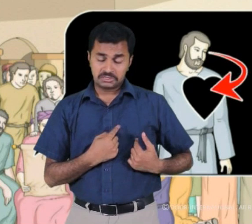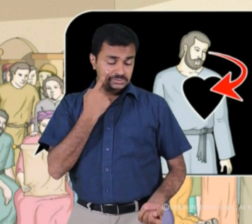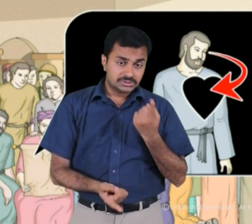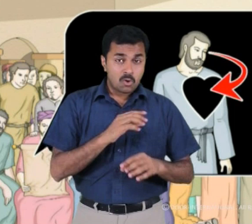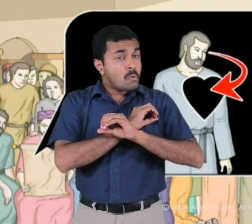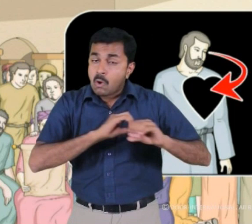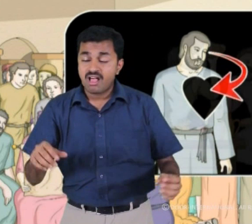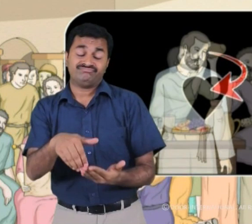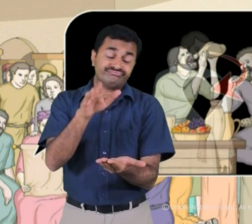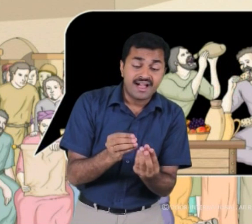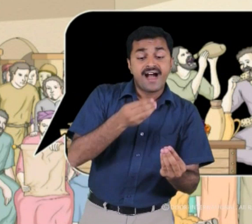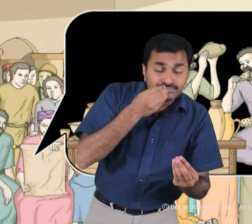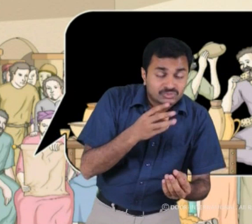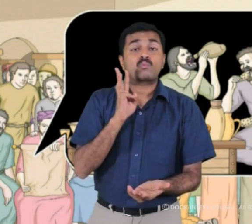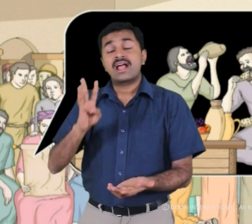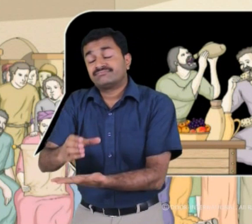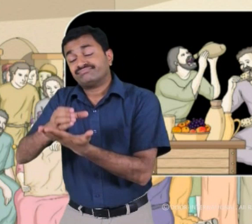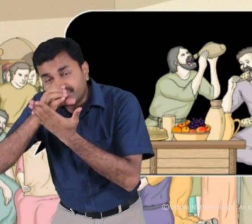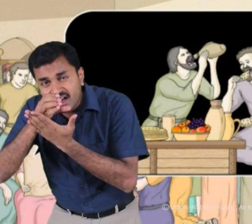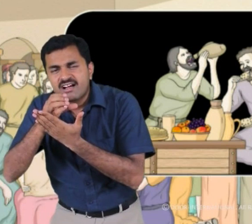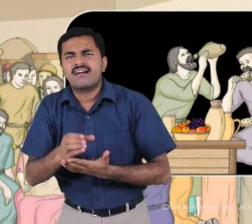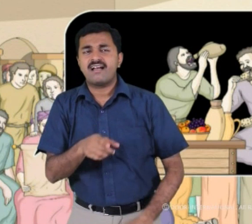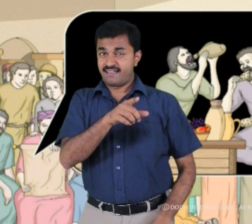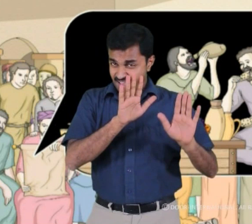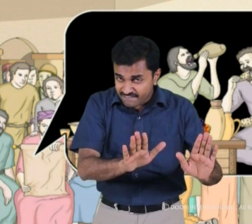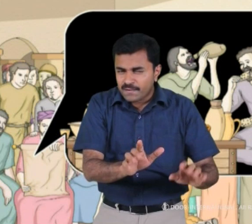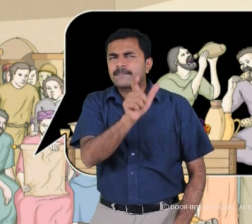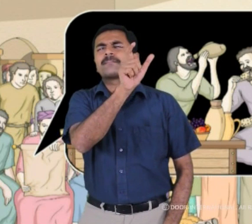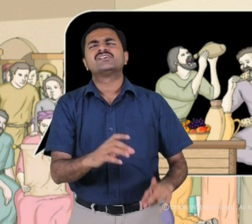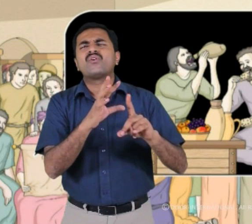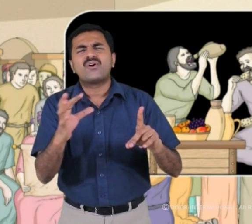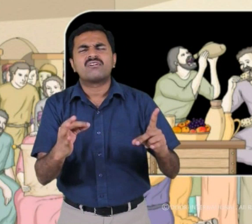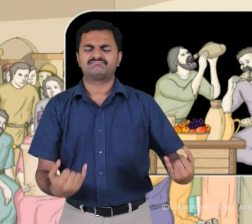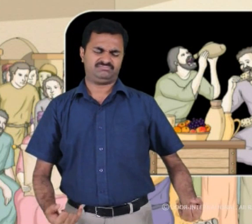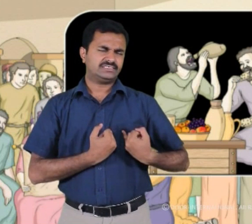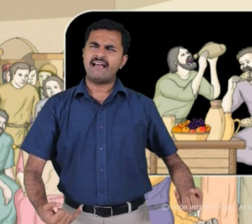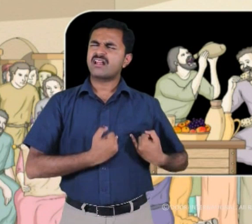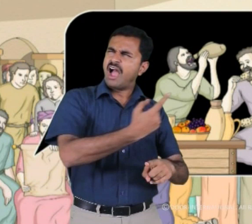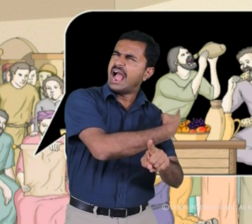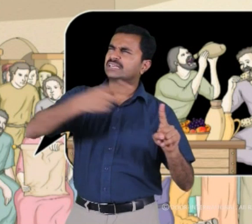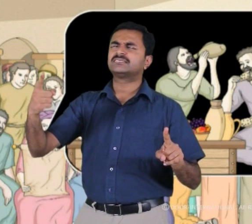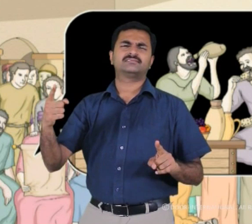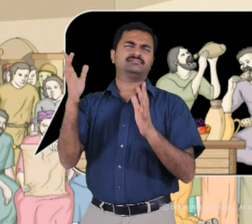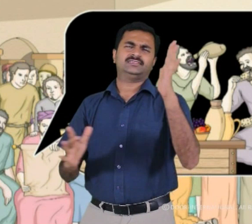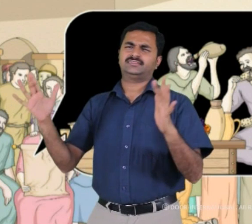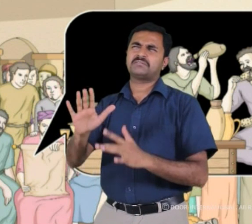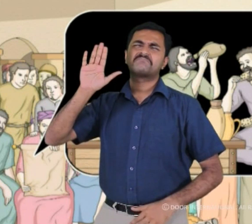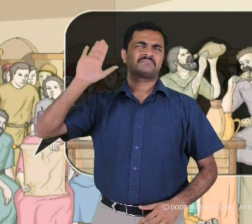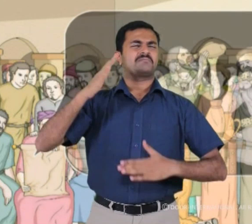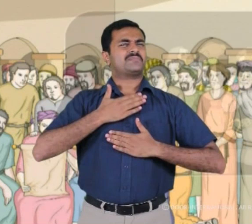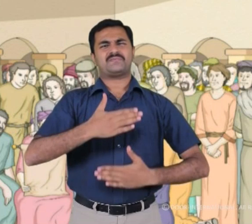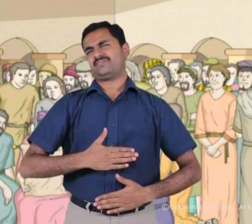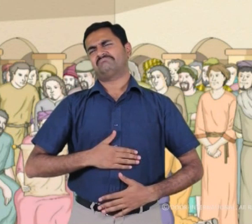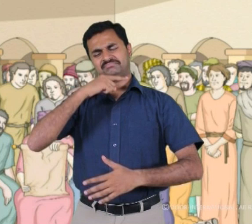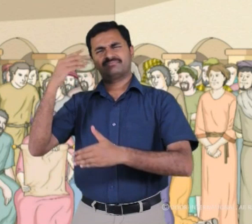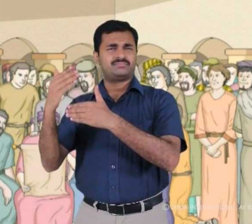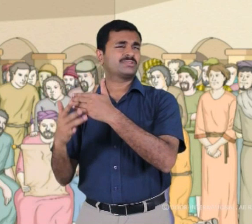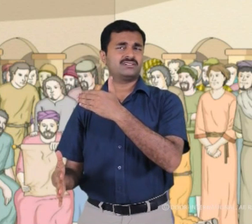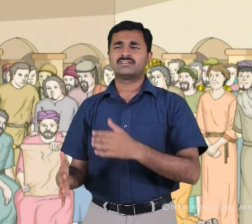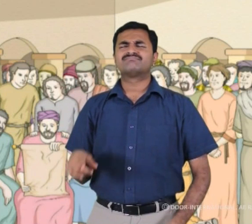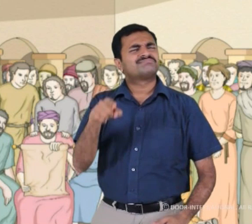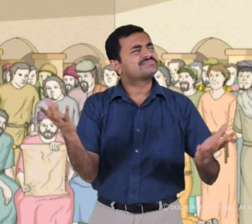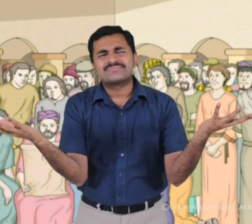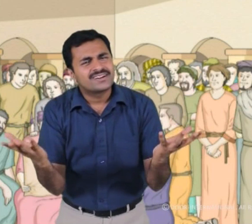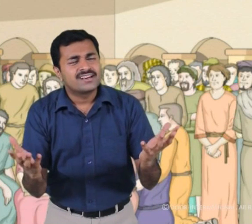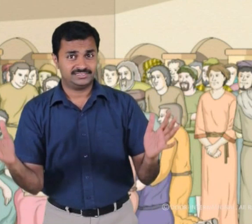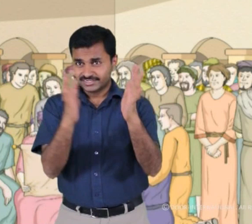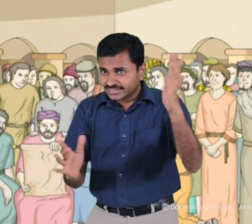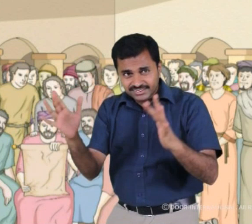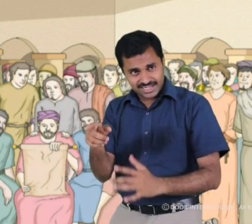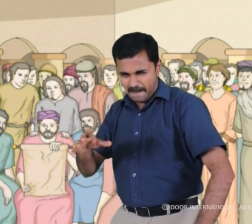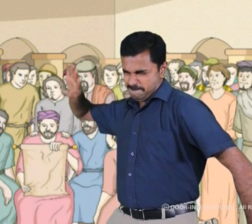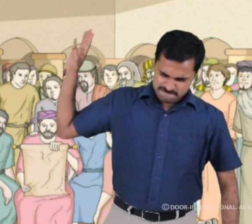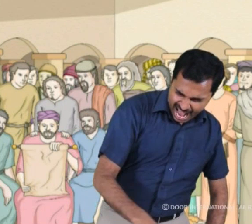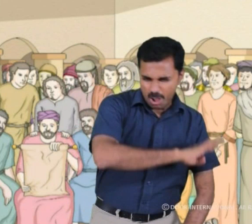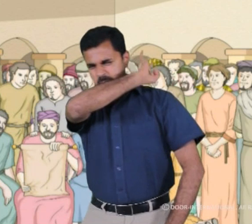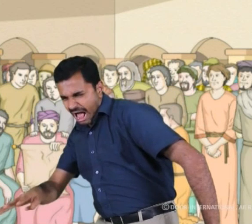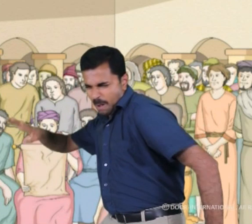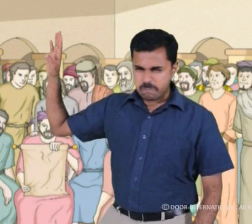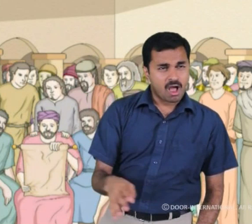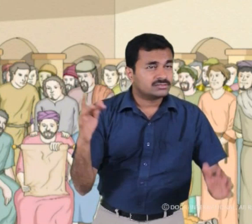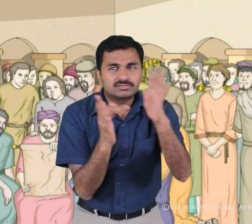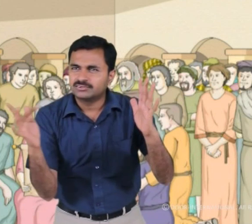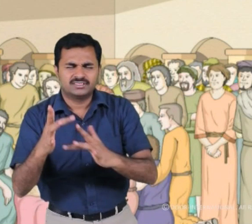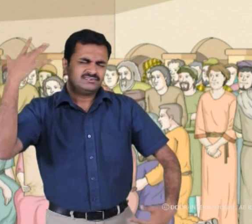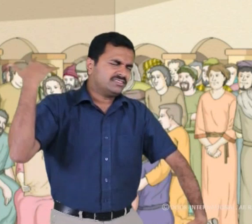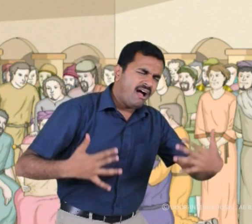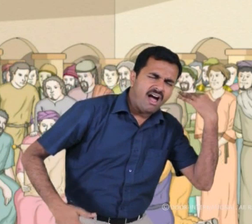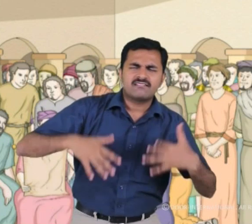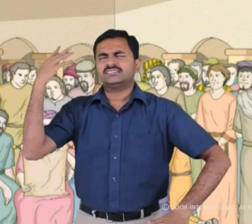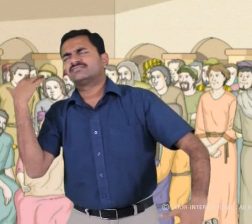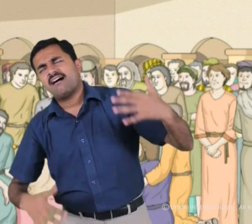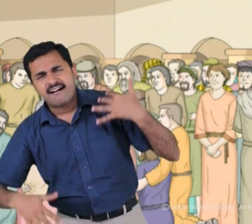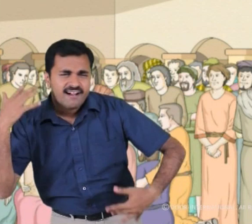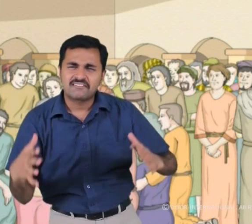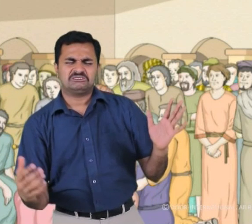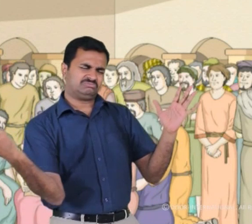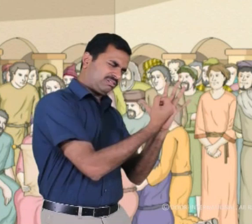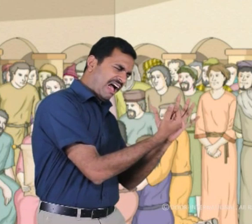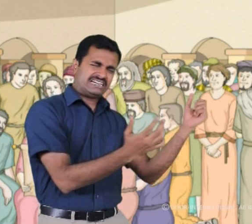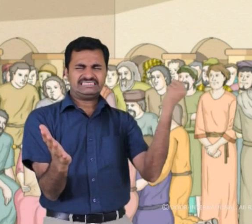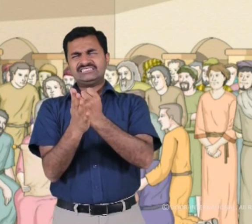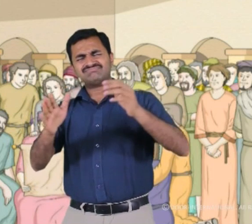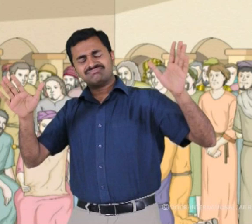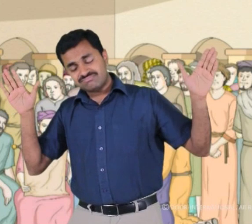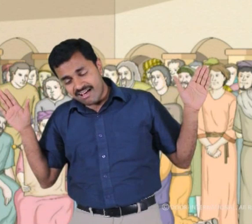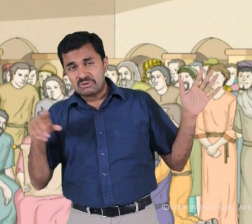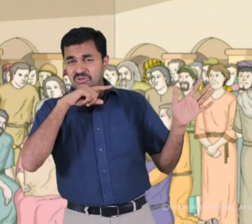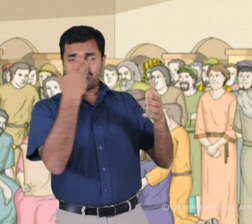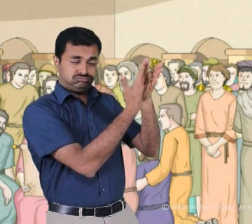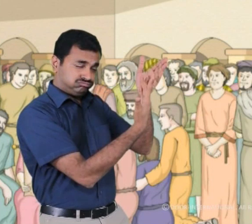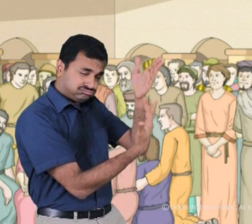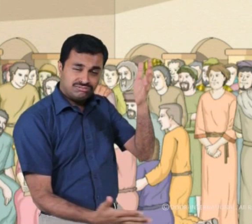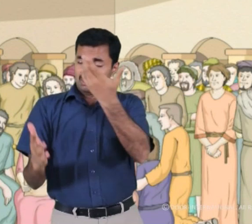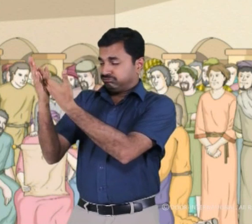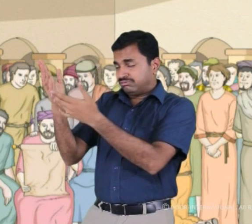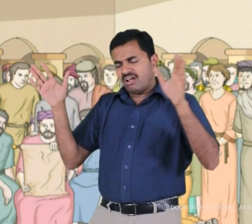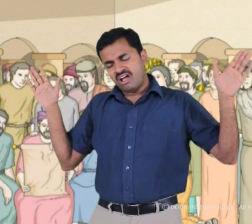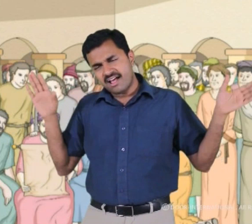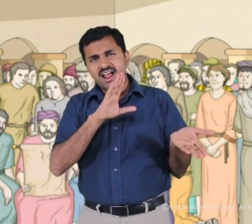For anyone who eats and drinks without recognizing the body eats and drinks judgment on himself.